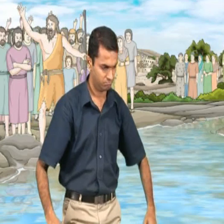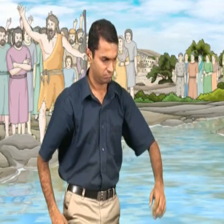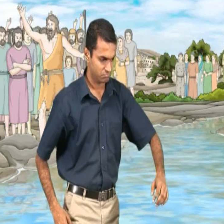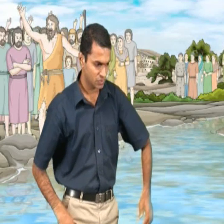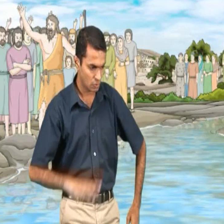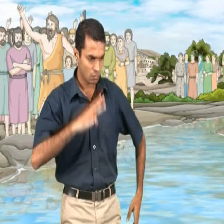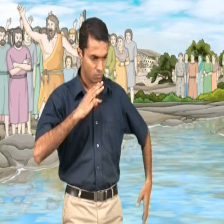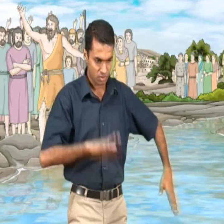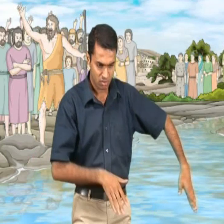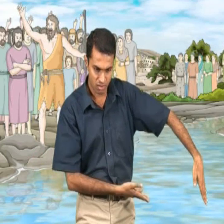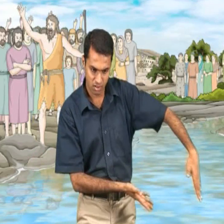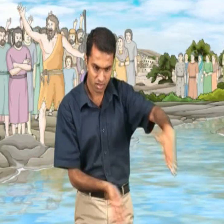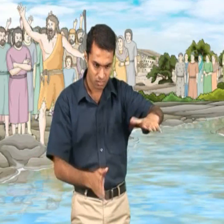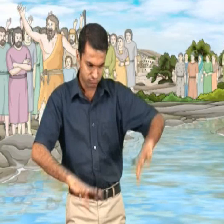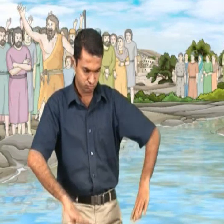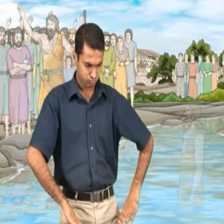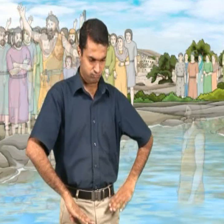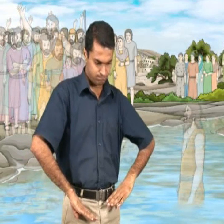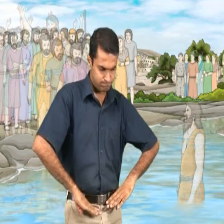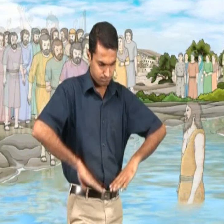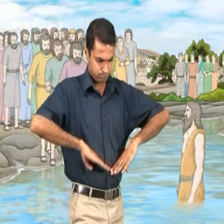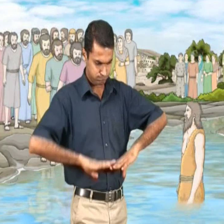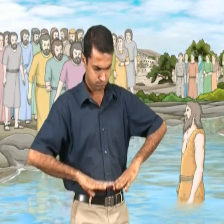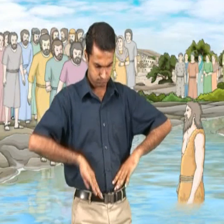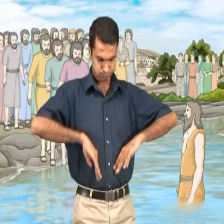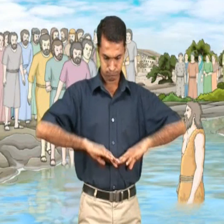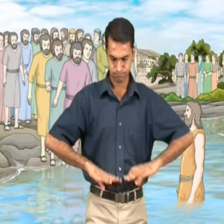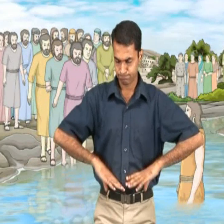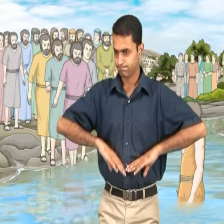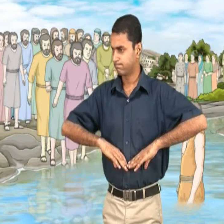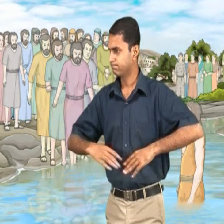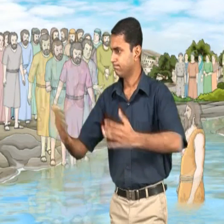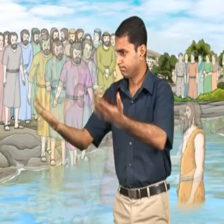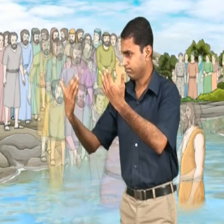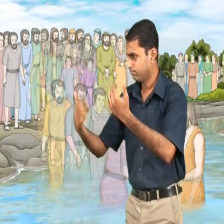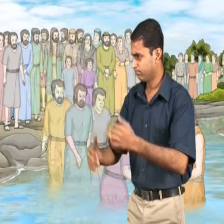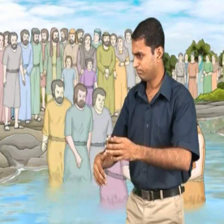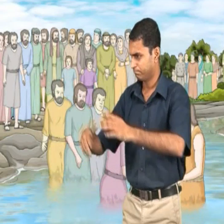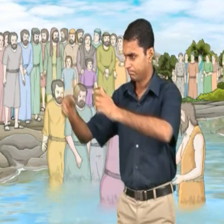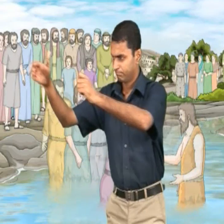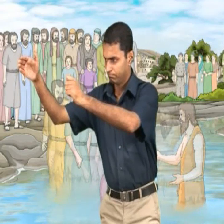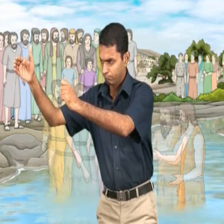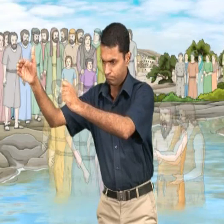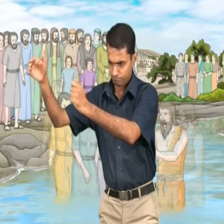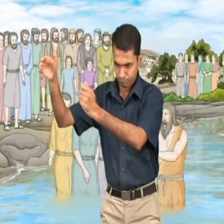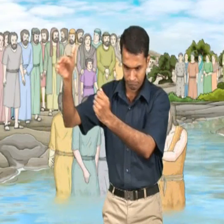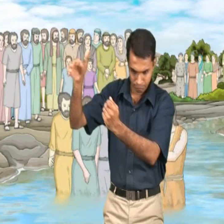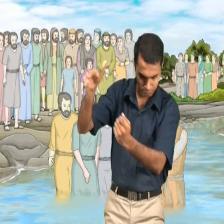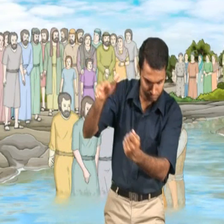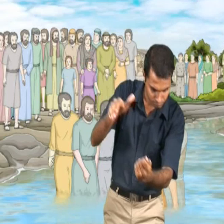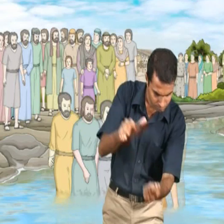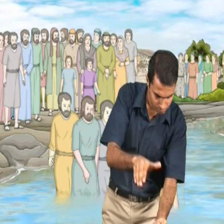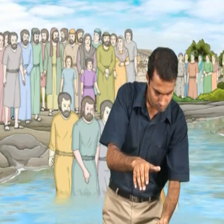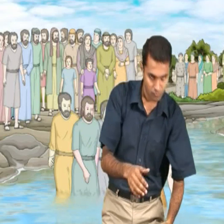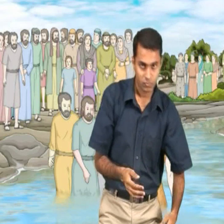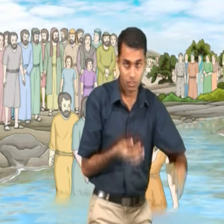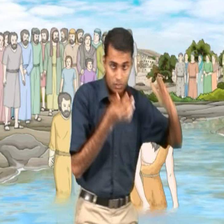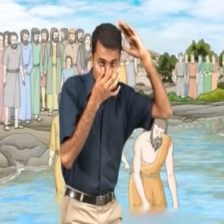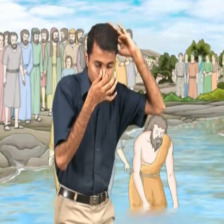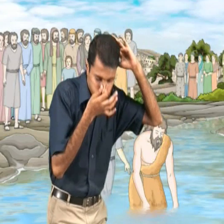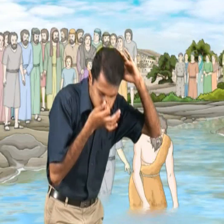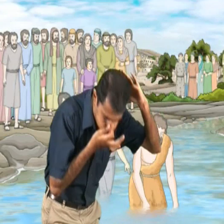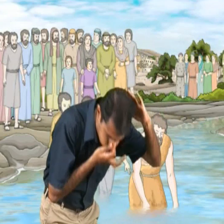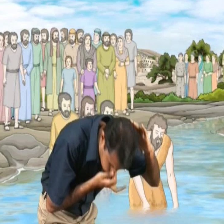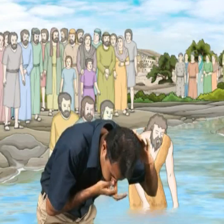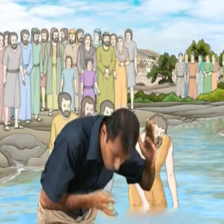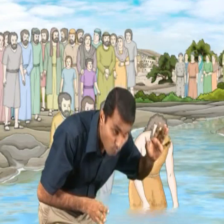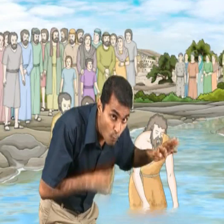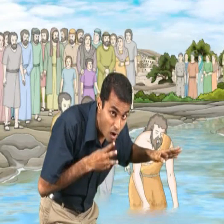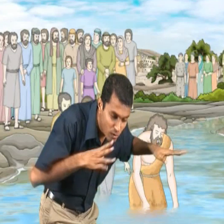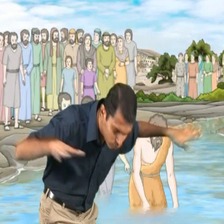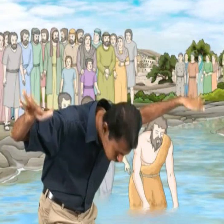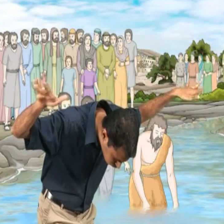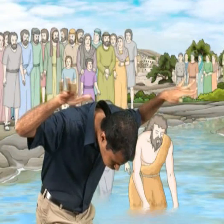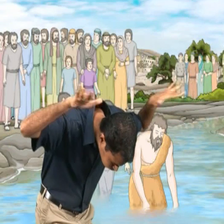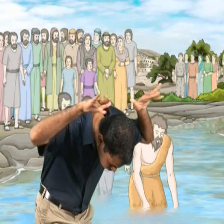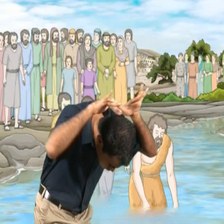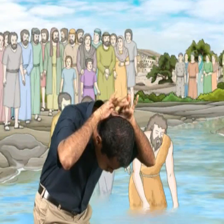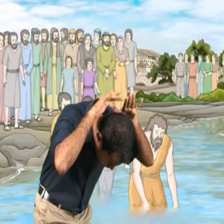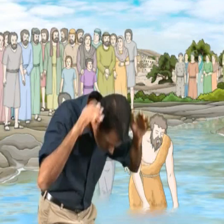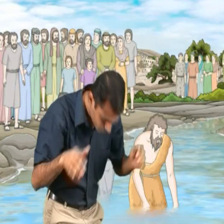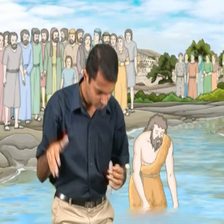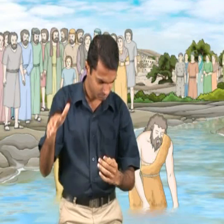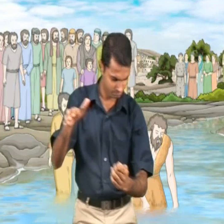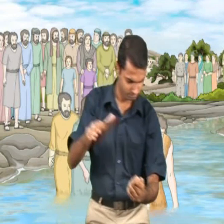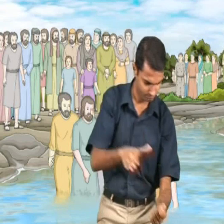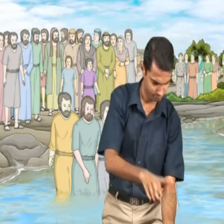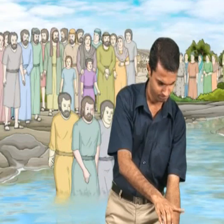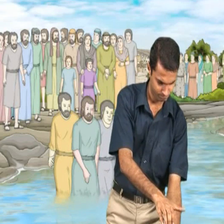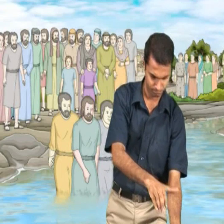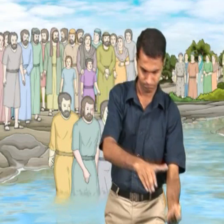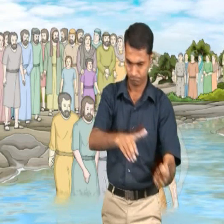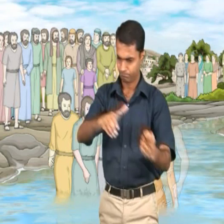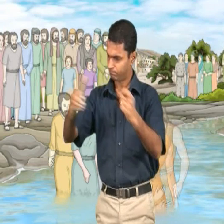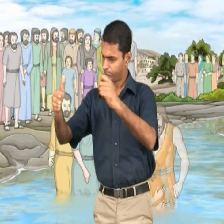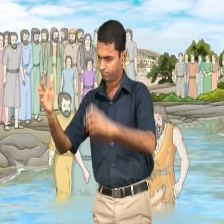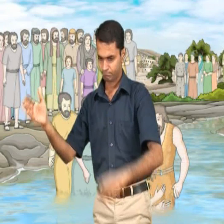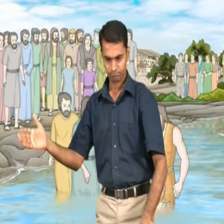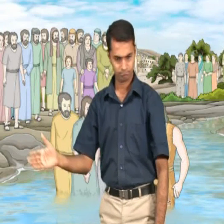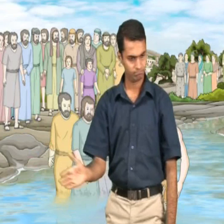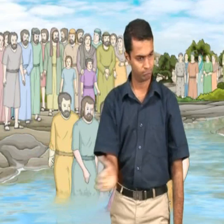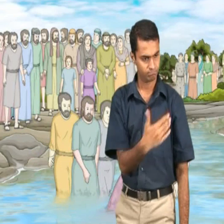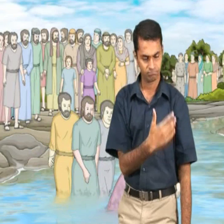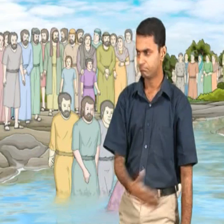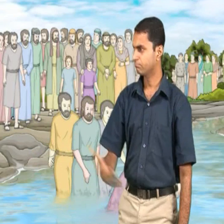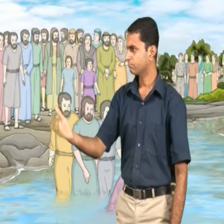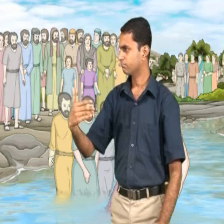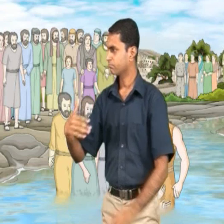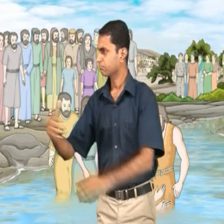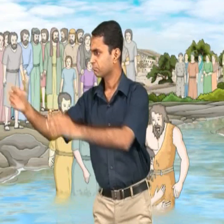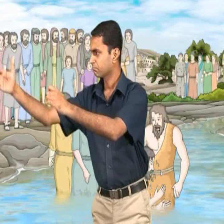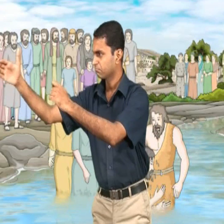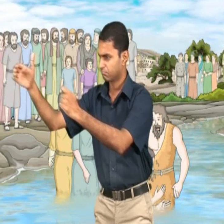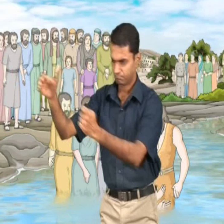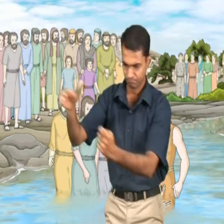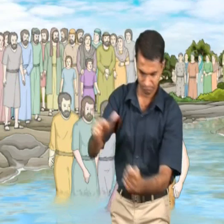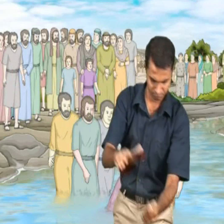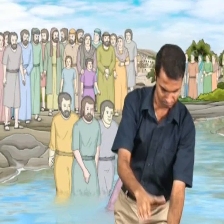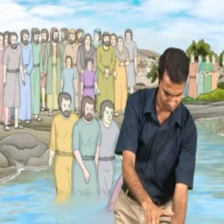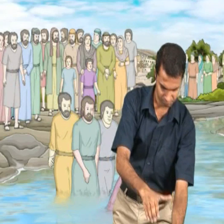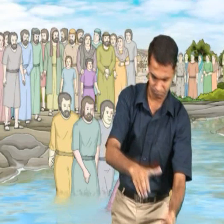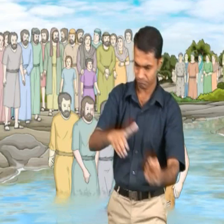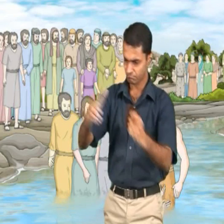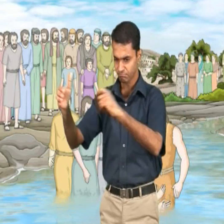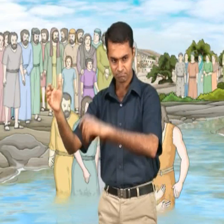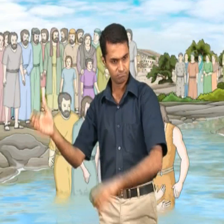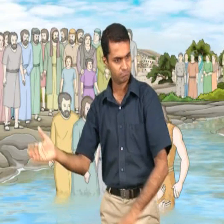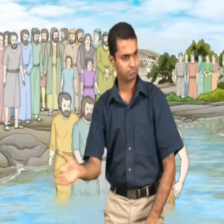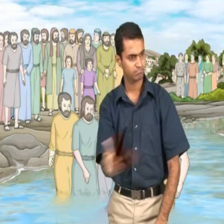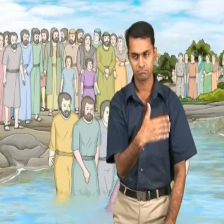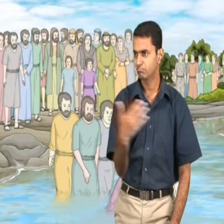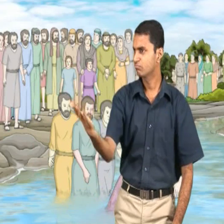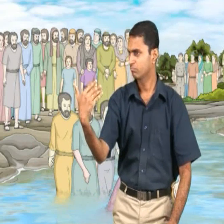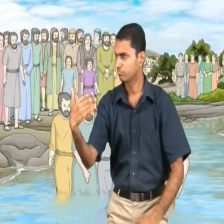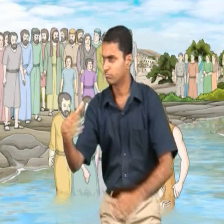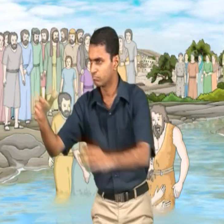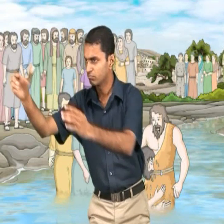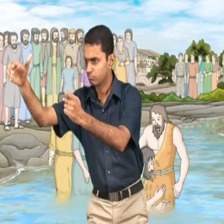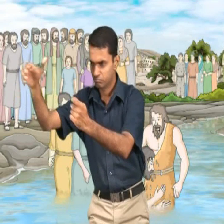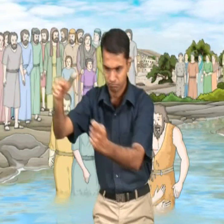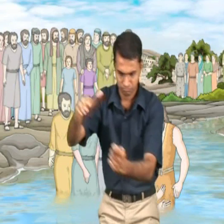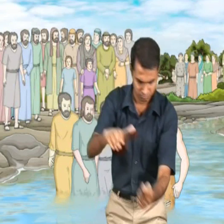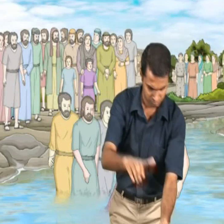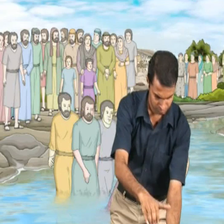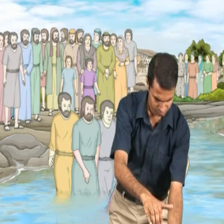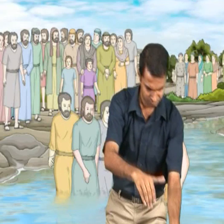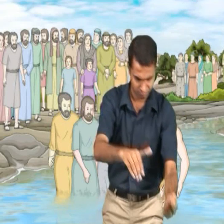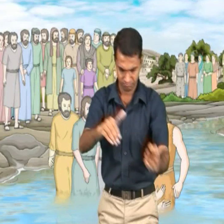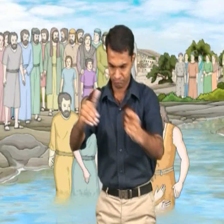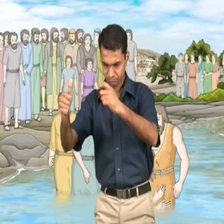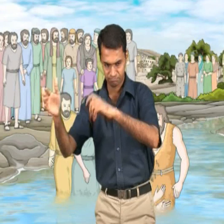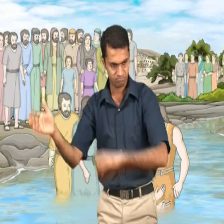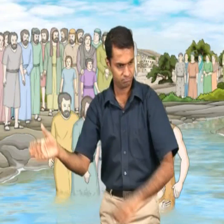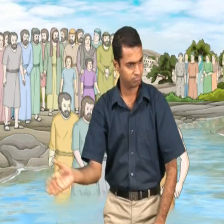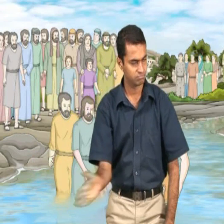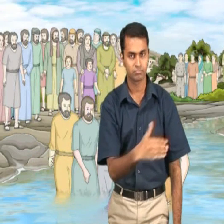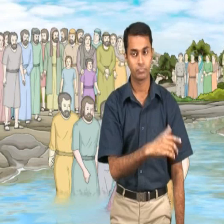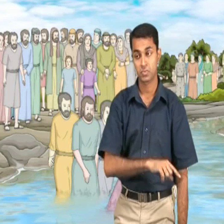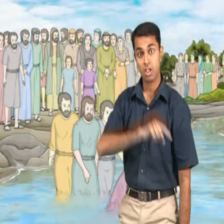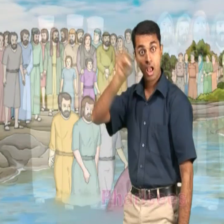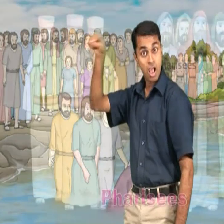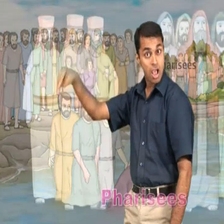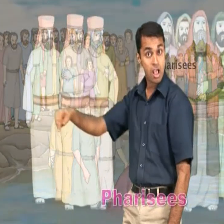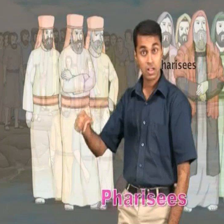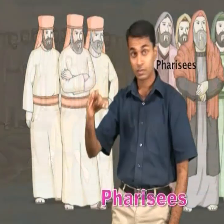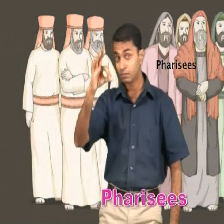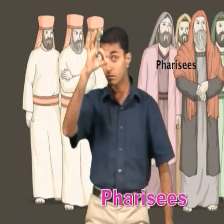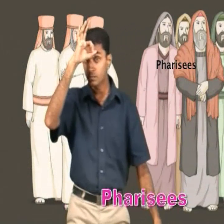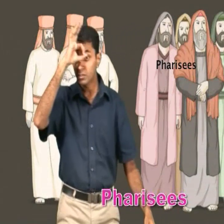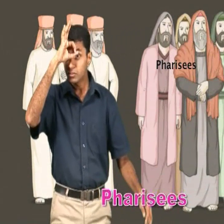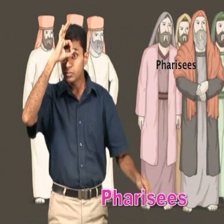Confessing their sins, they were baptized by him in the Jordan River.